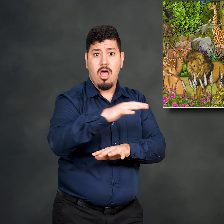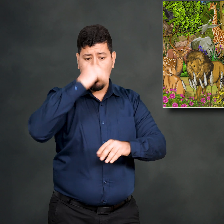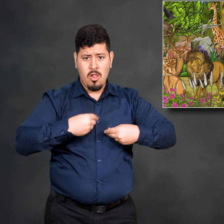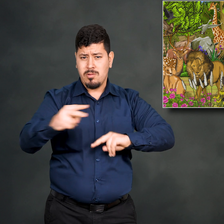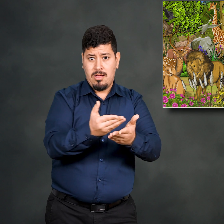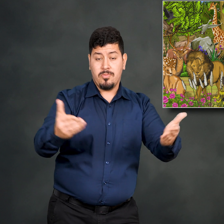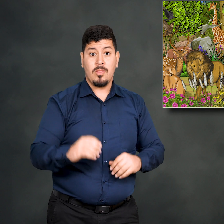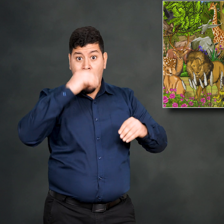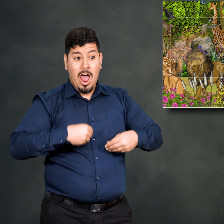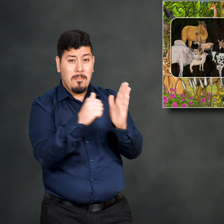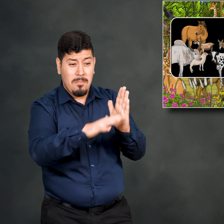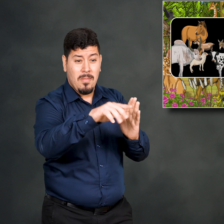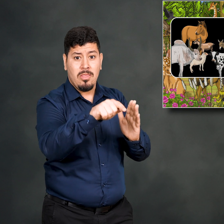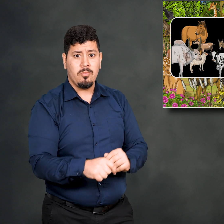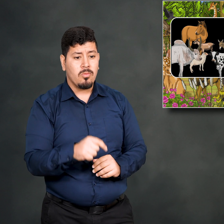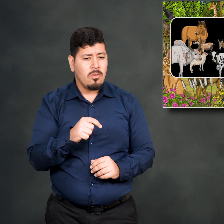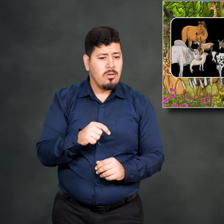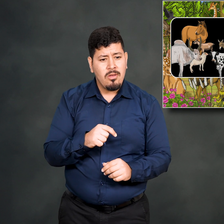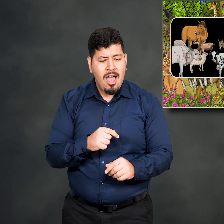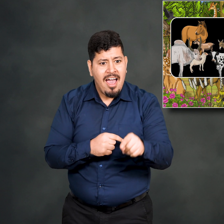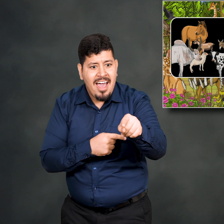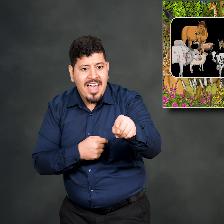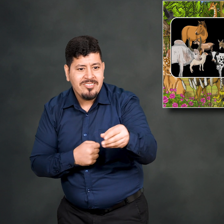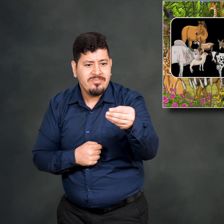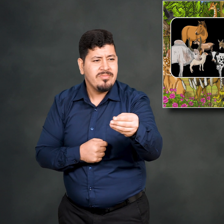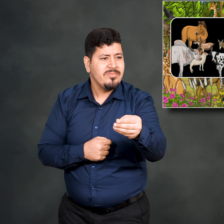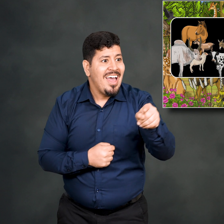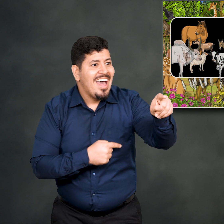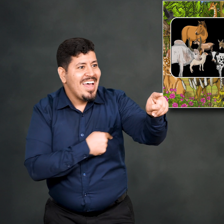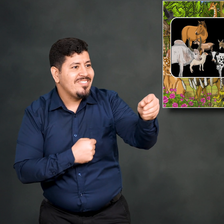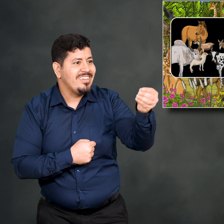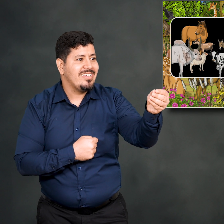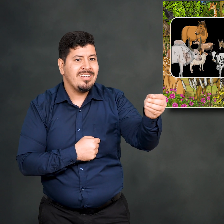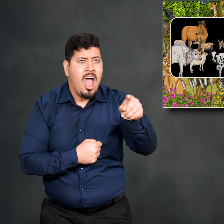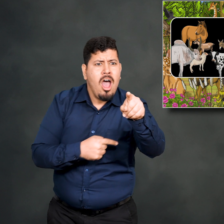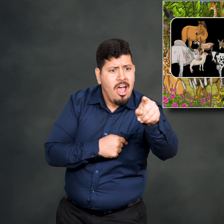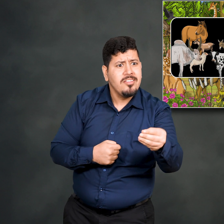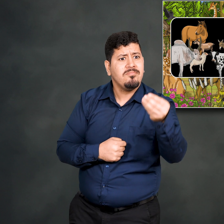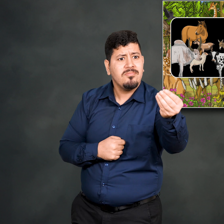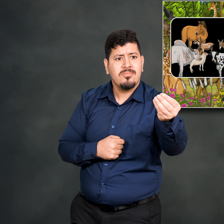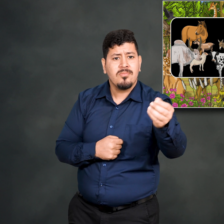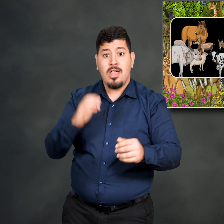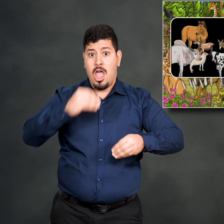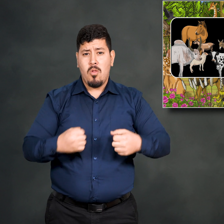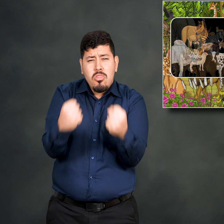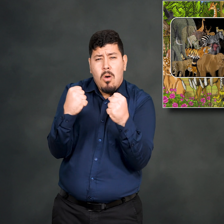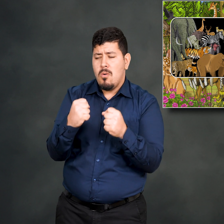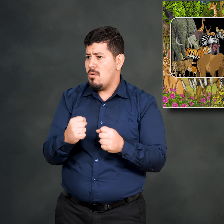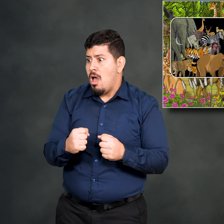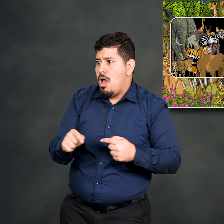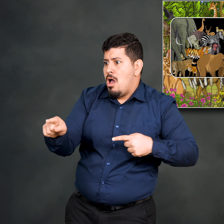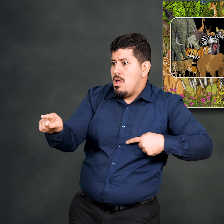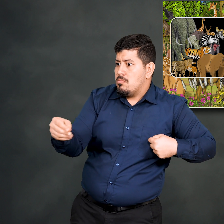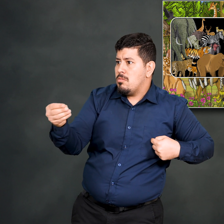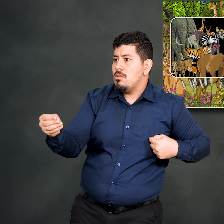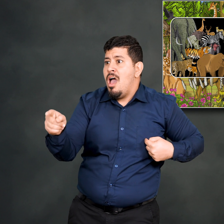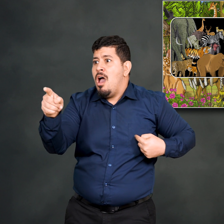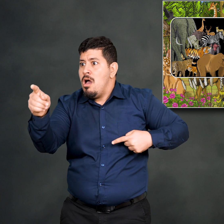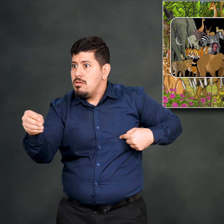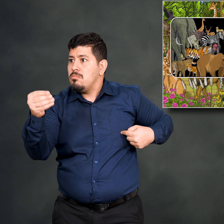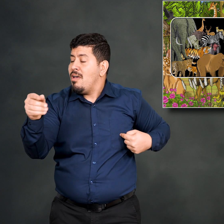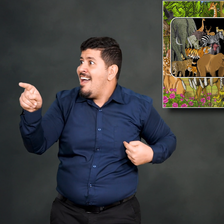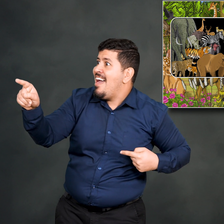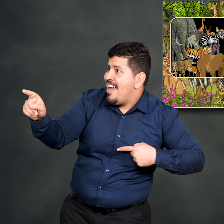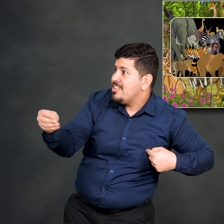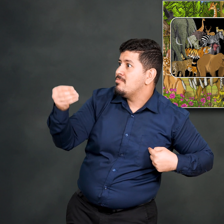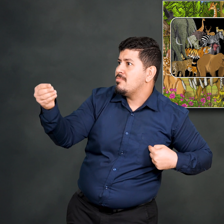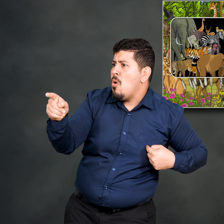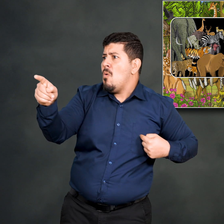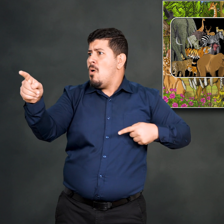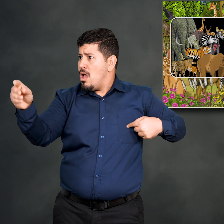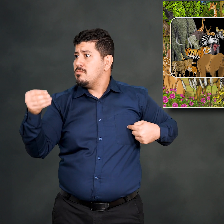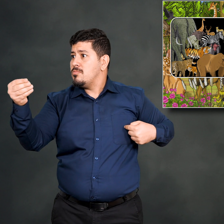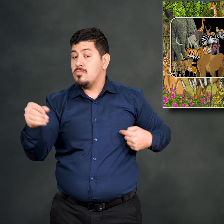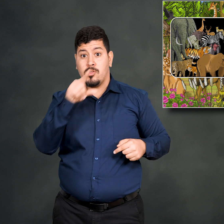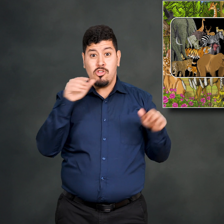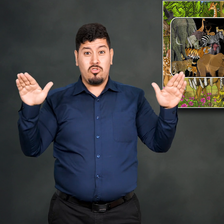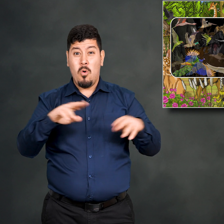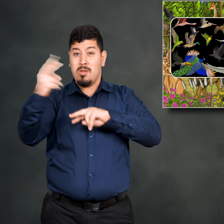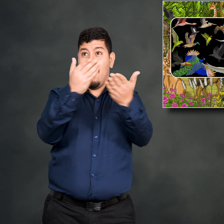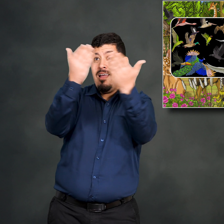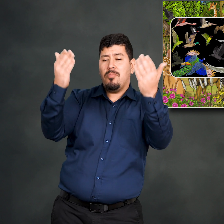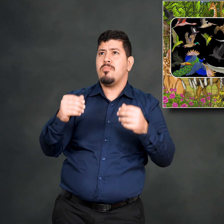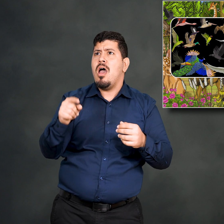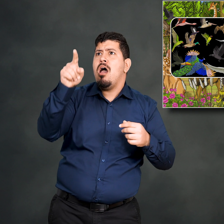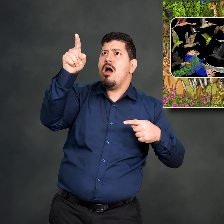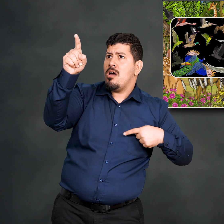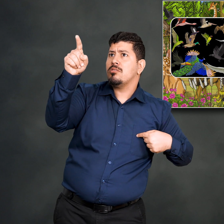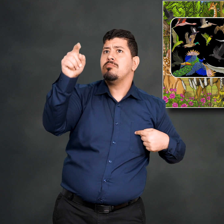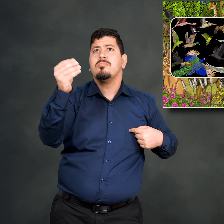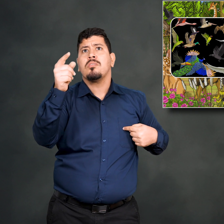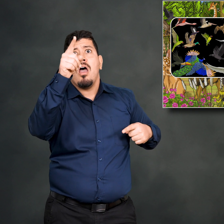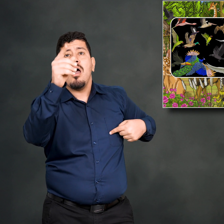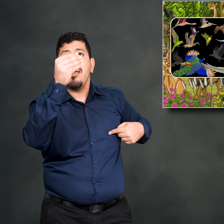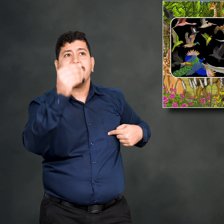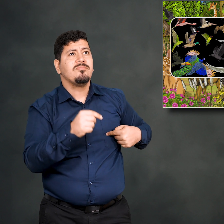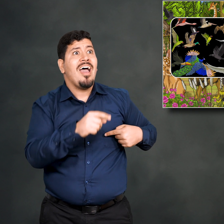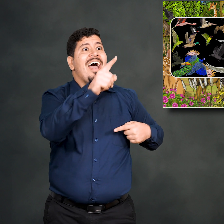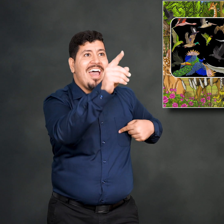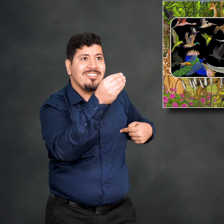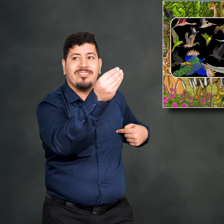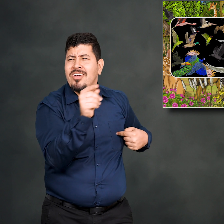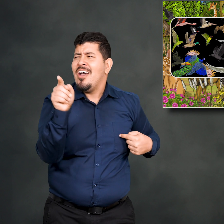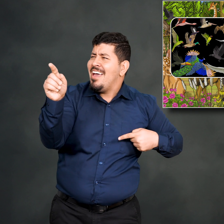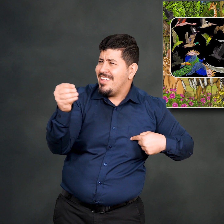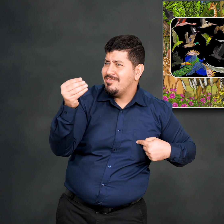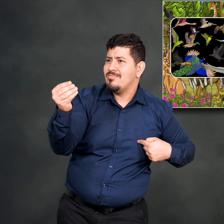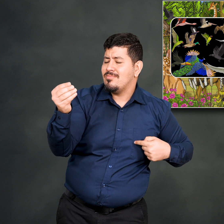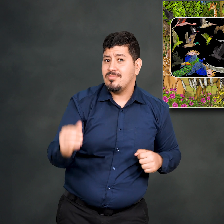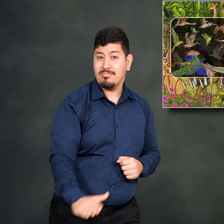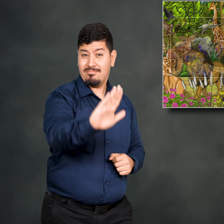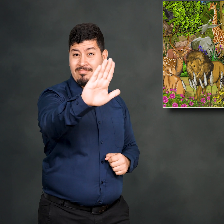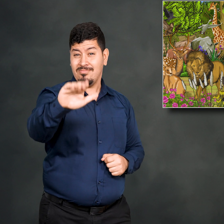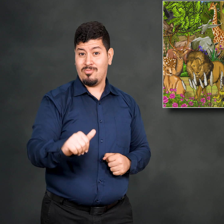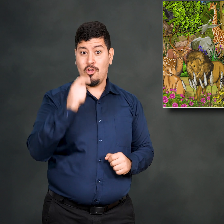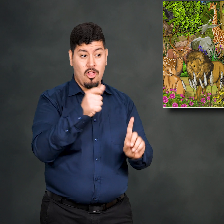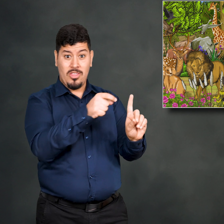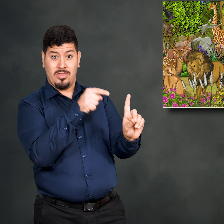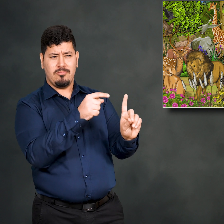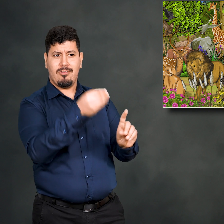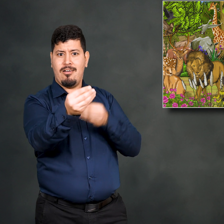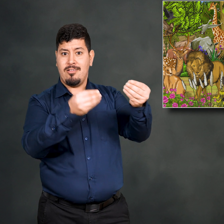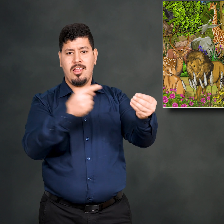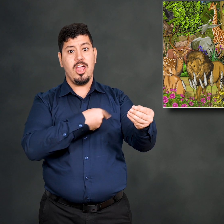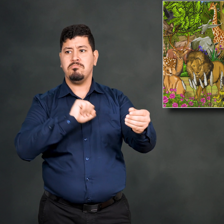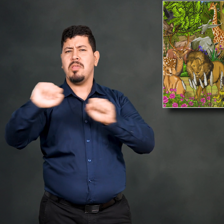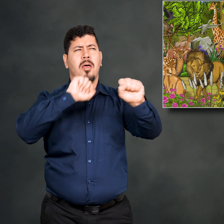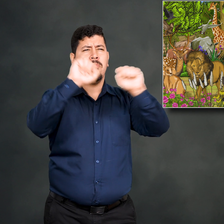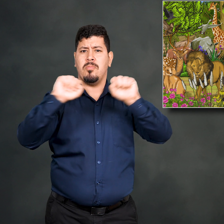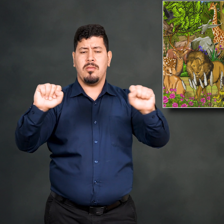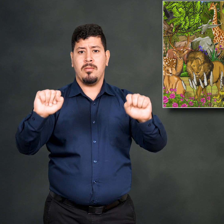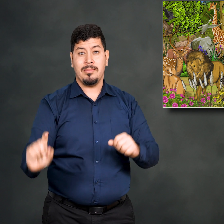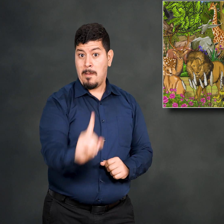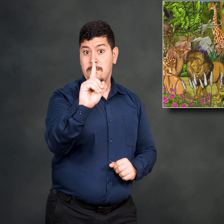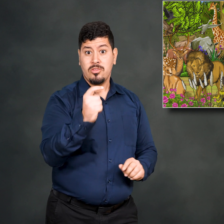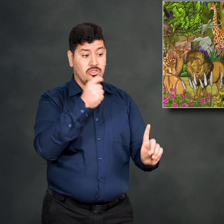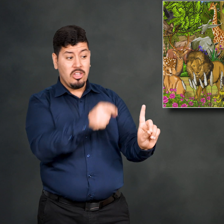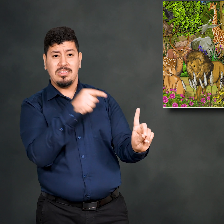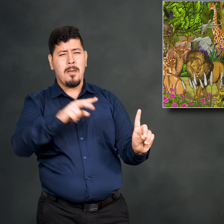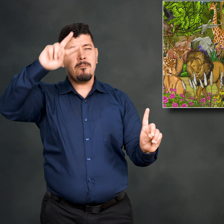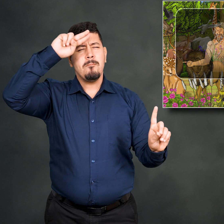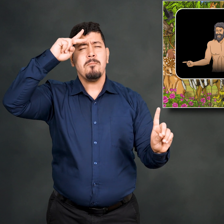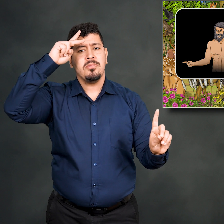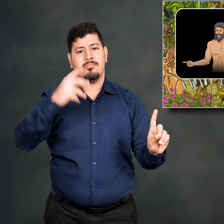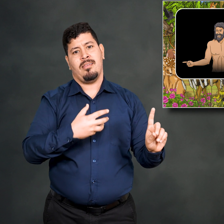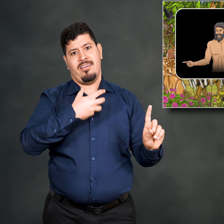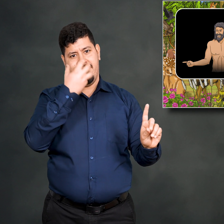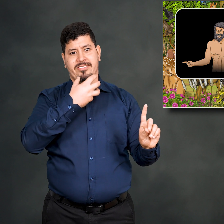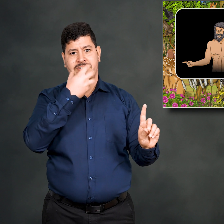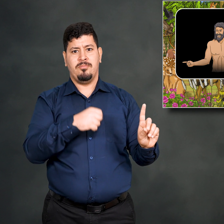The man gave names to all the livestock, to the birds of the air, and to every beast of the field.